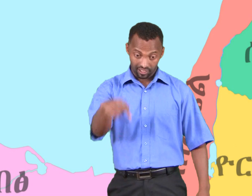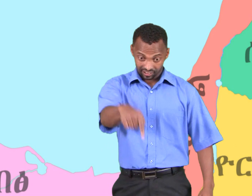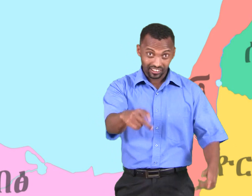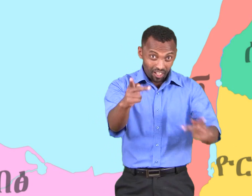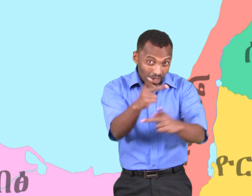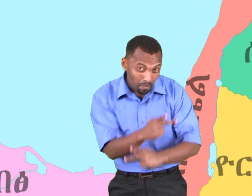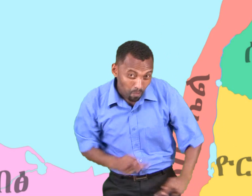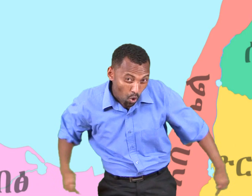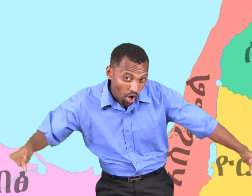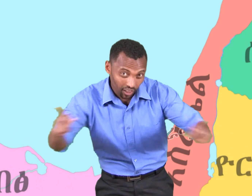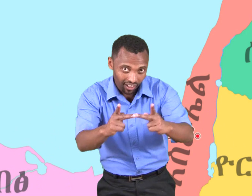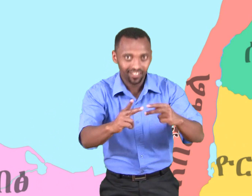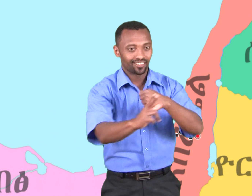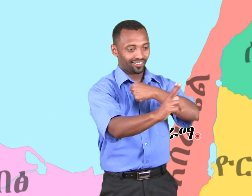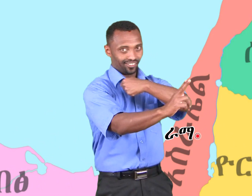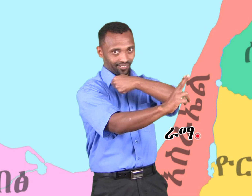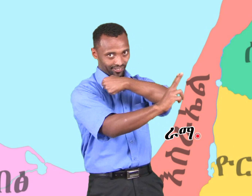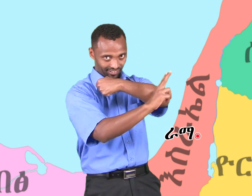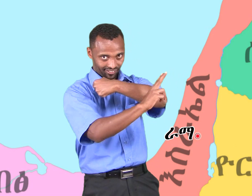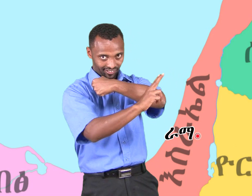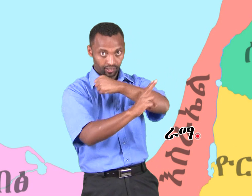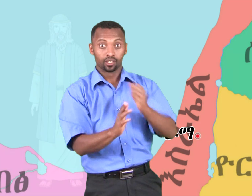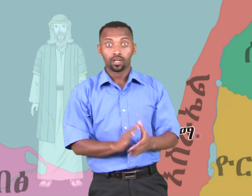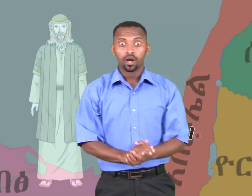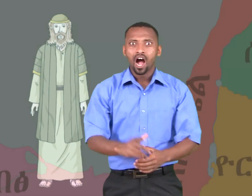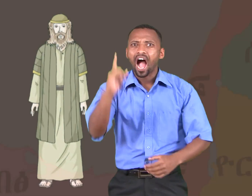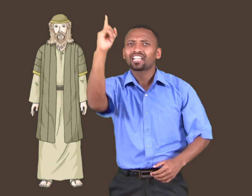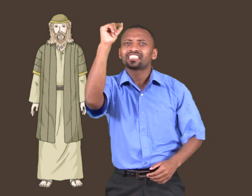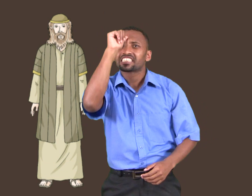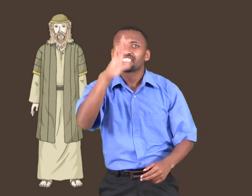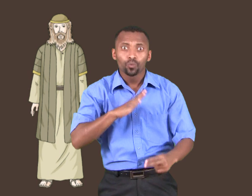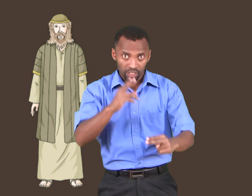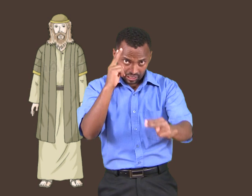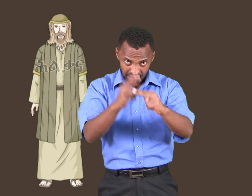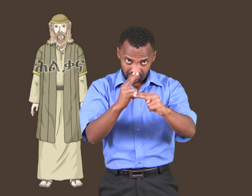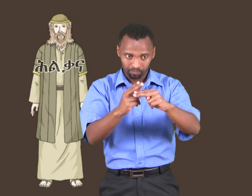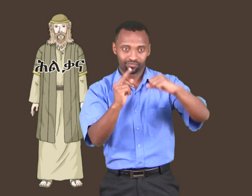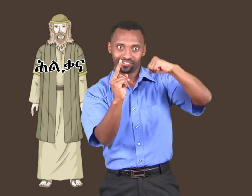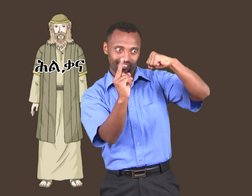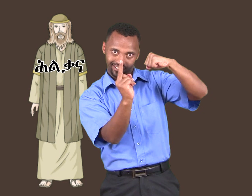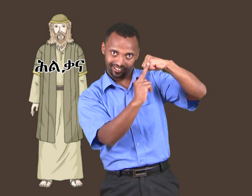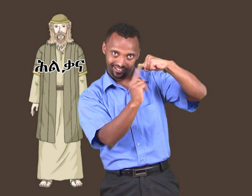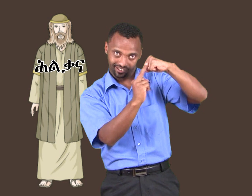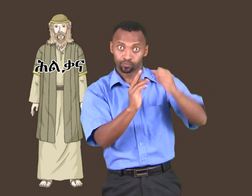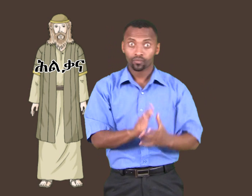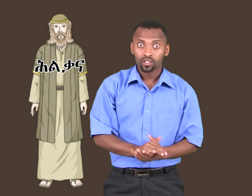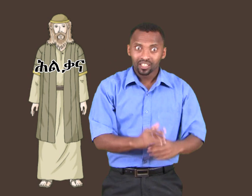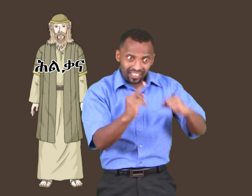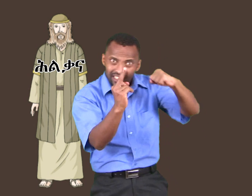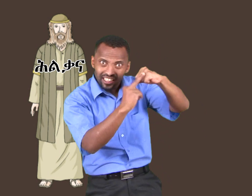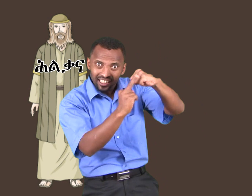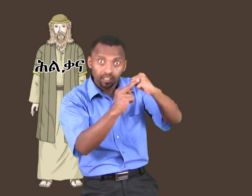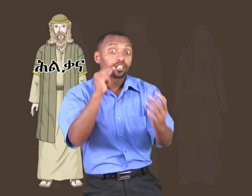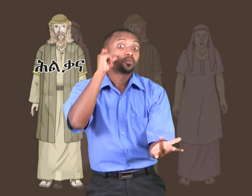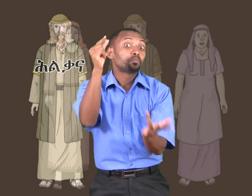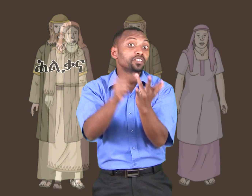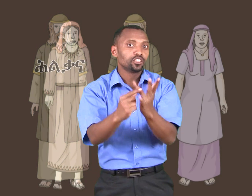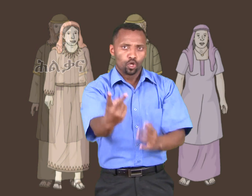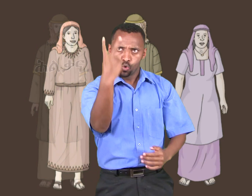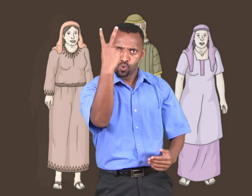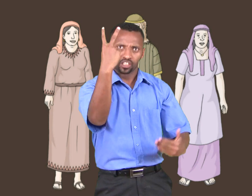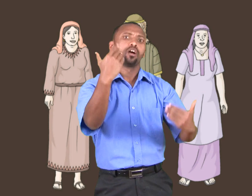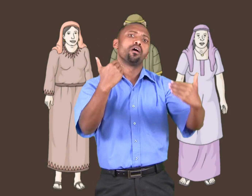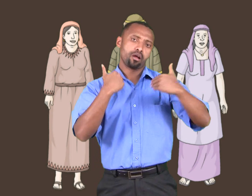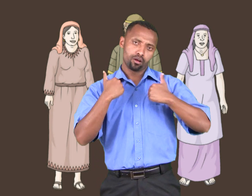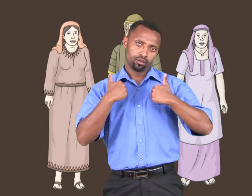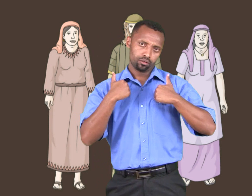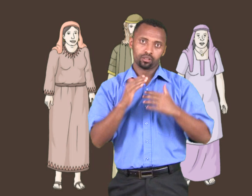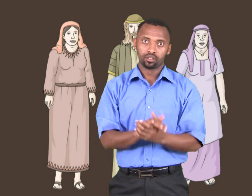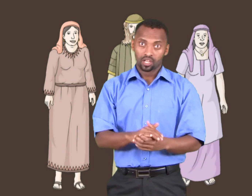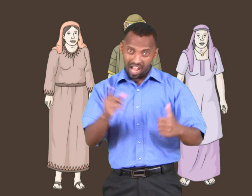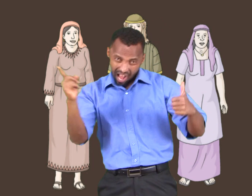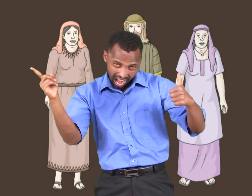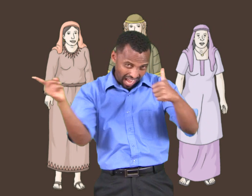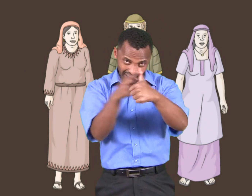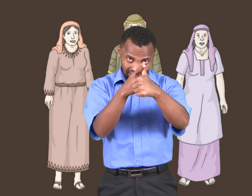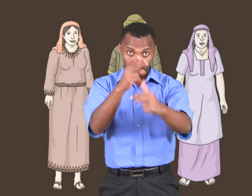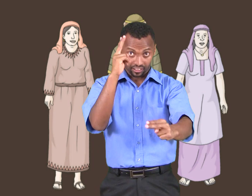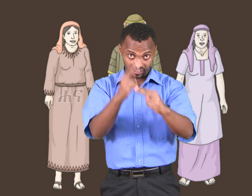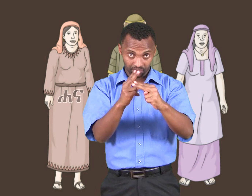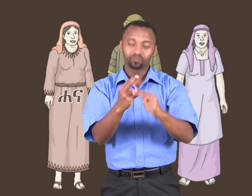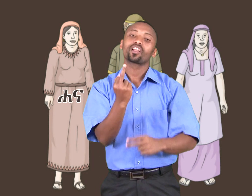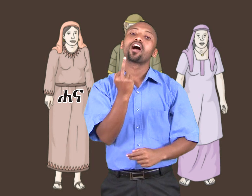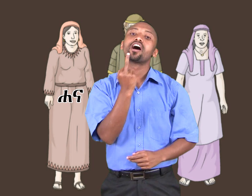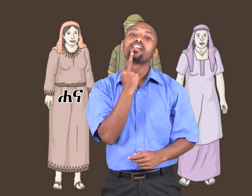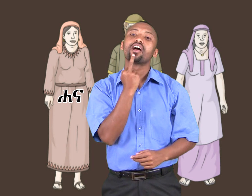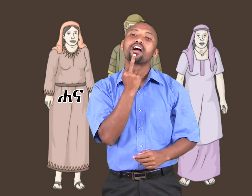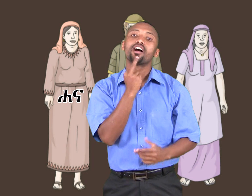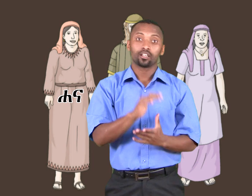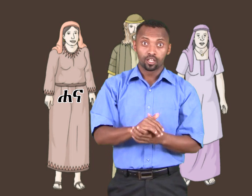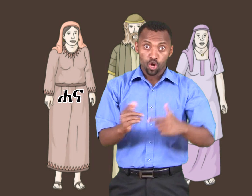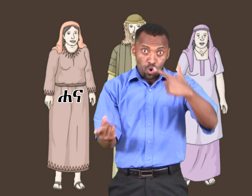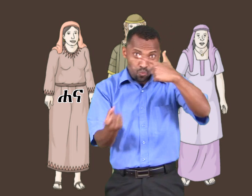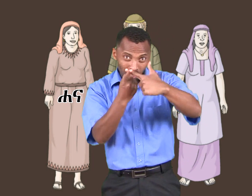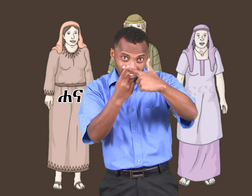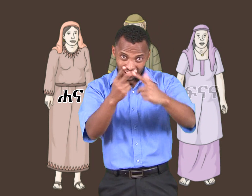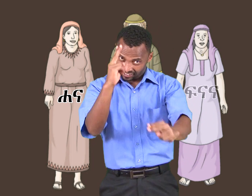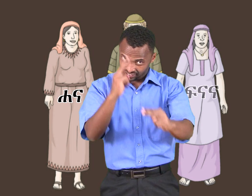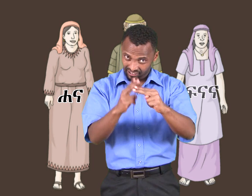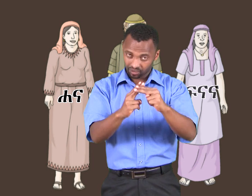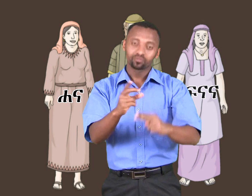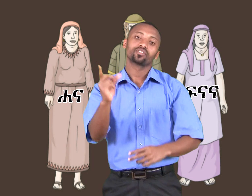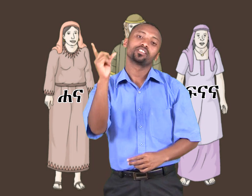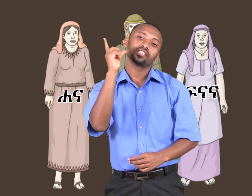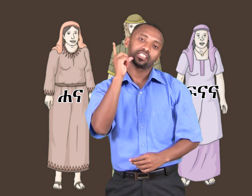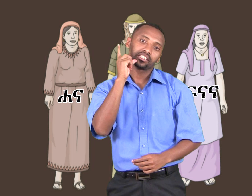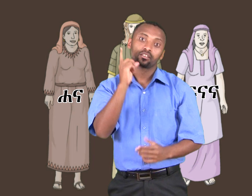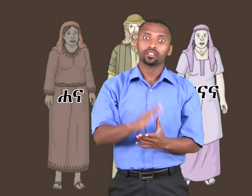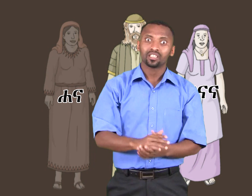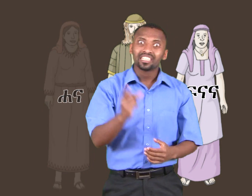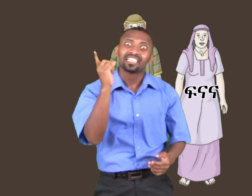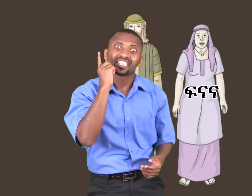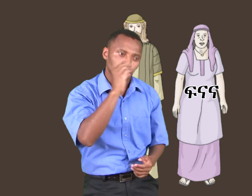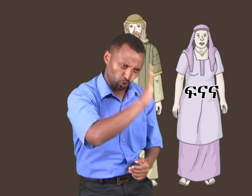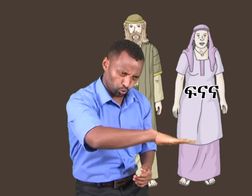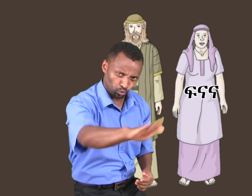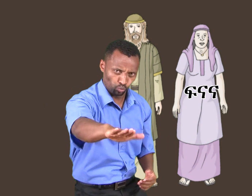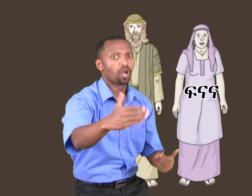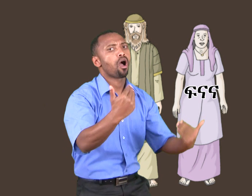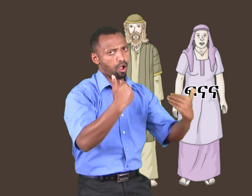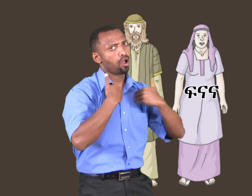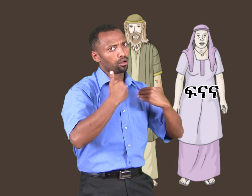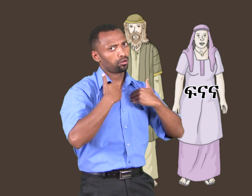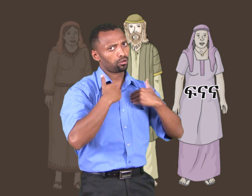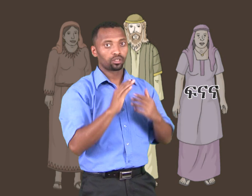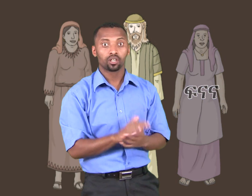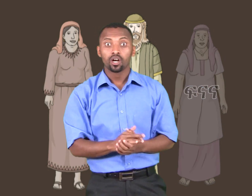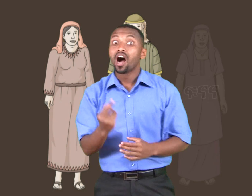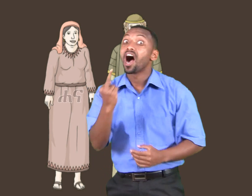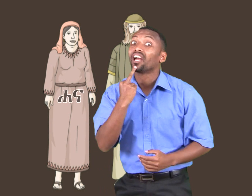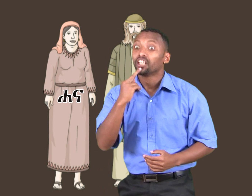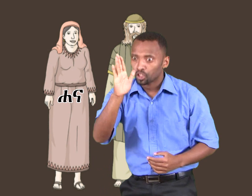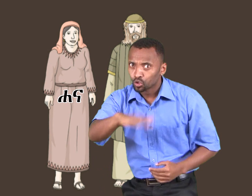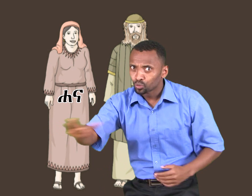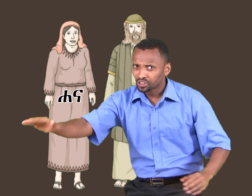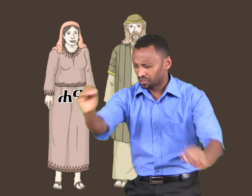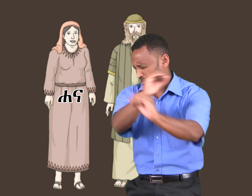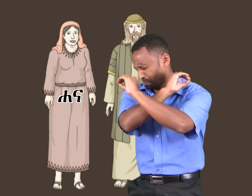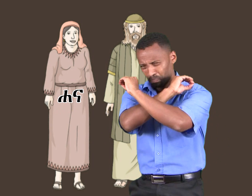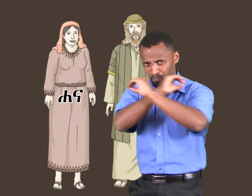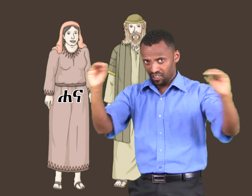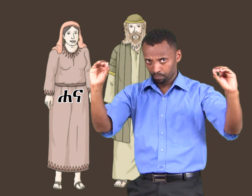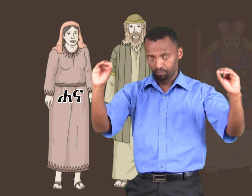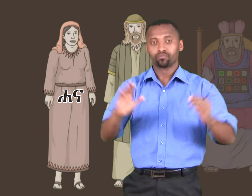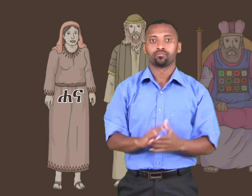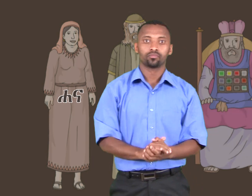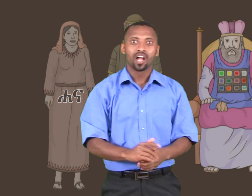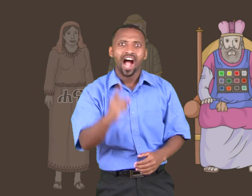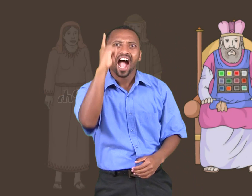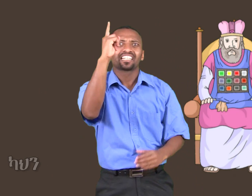Now there was a man named Elkanah who was from Ramathaim-zophim in the hill country of Ephraim. He was the son of Jeroham, the son of Elihu, the son of Tohu, the son of Zuph, an Ephraimite. He had two wives, one named Hannah and the other Peninnah. And Peninnah had children, but Hannah had none.